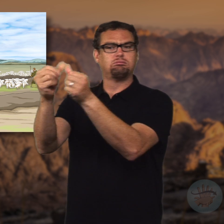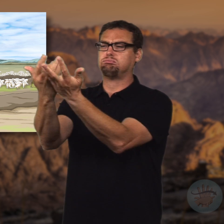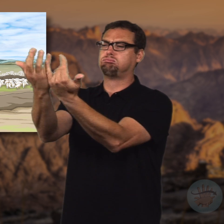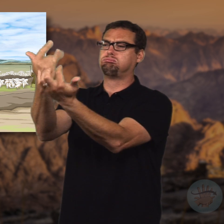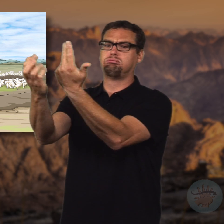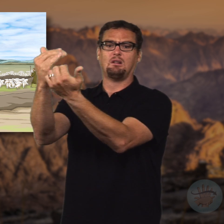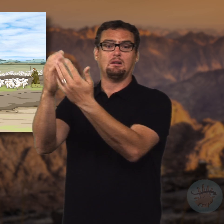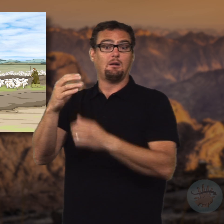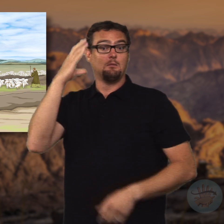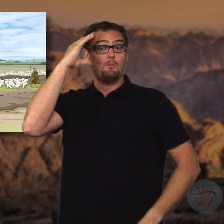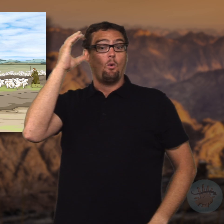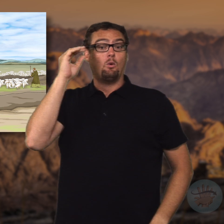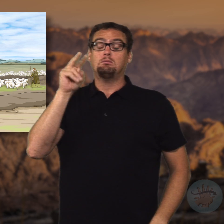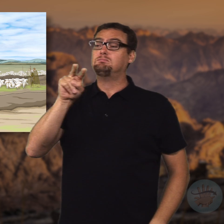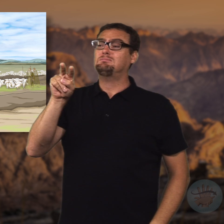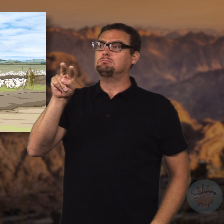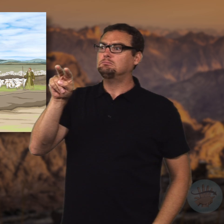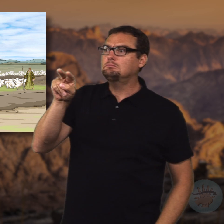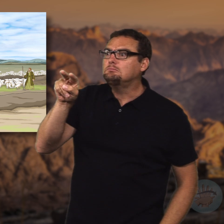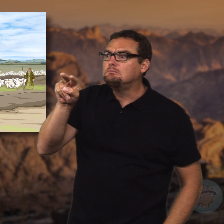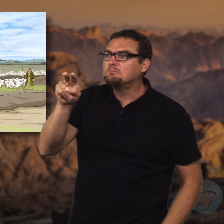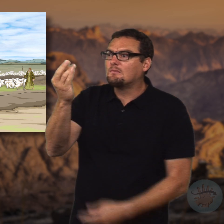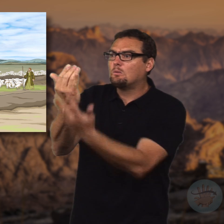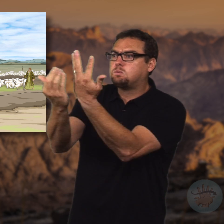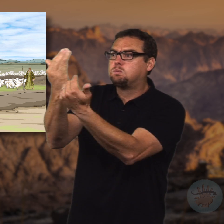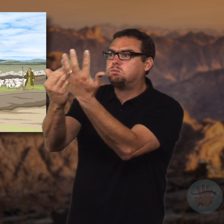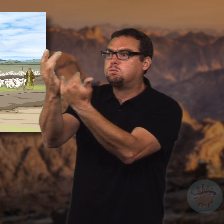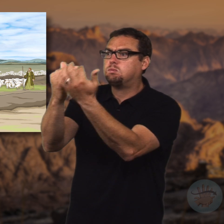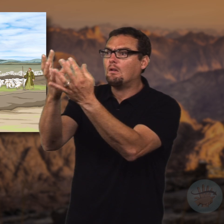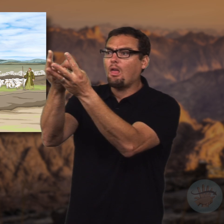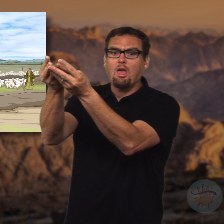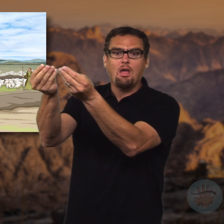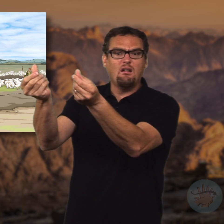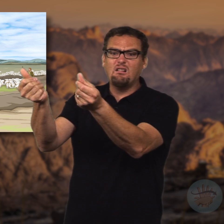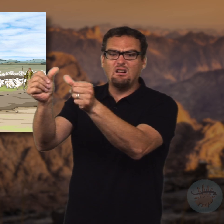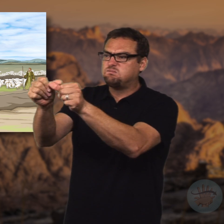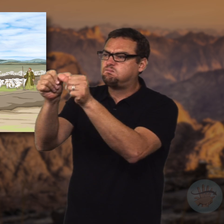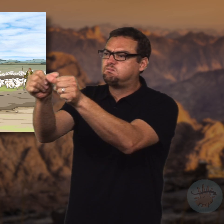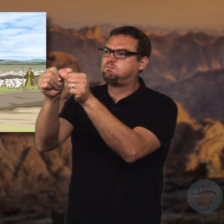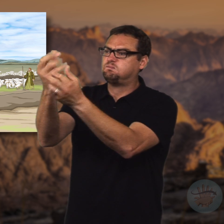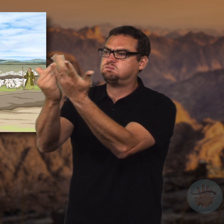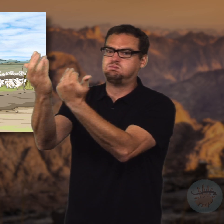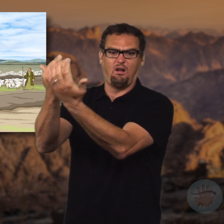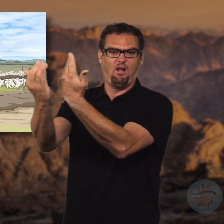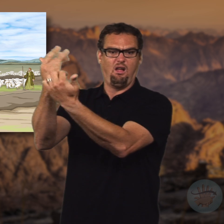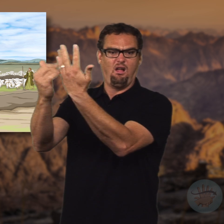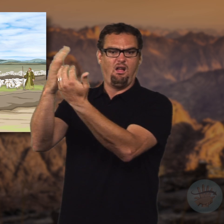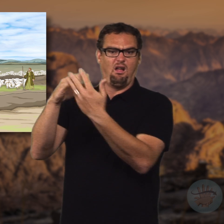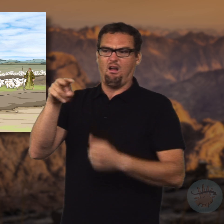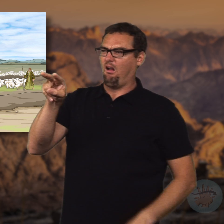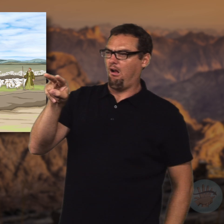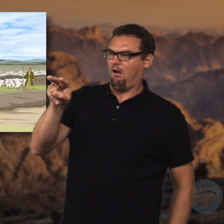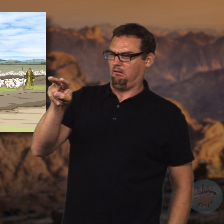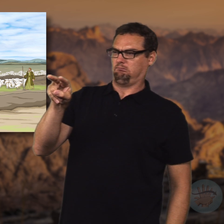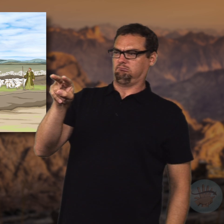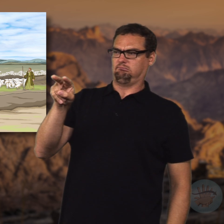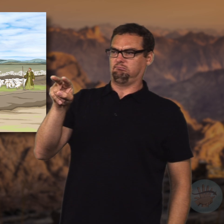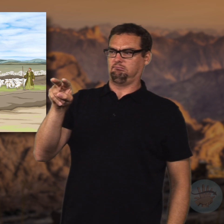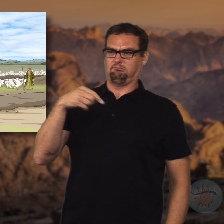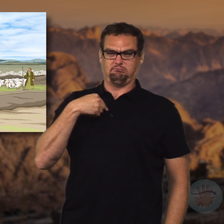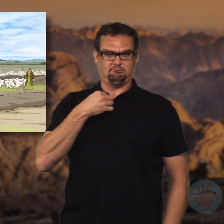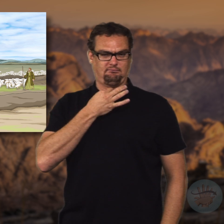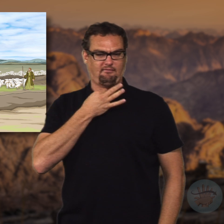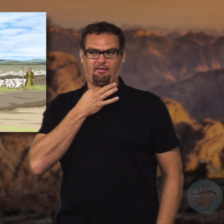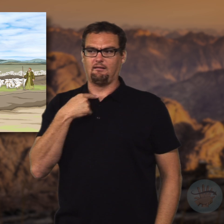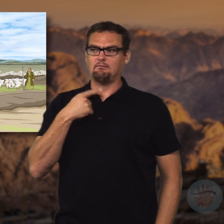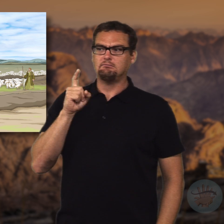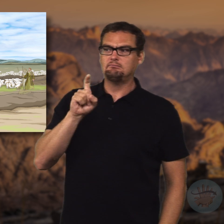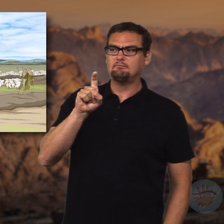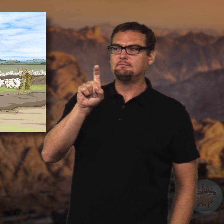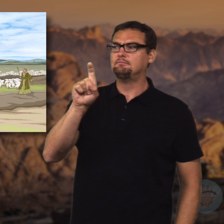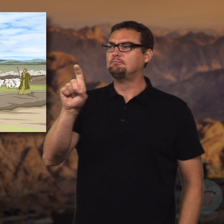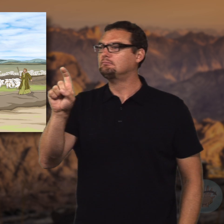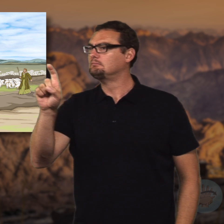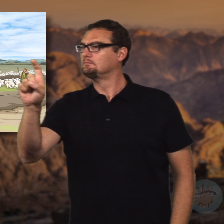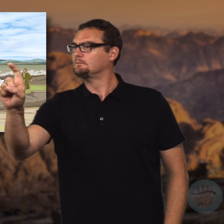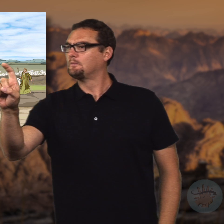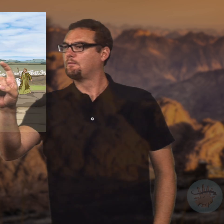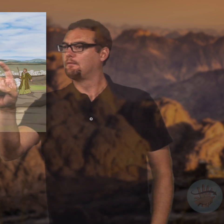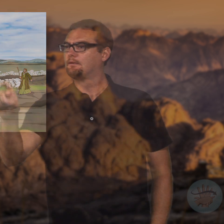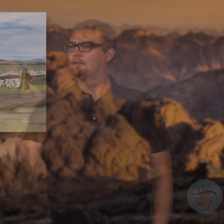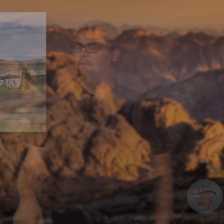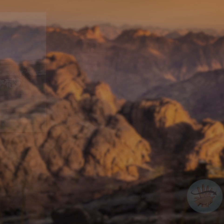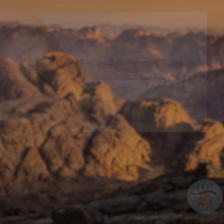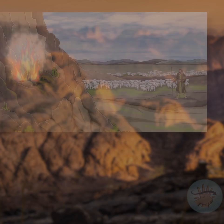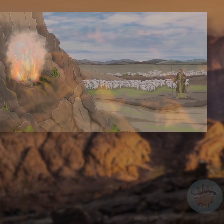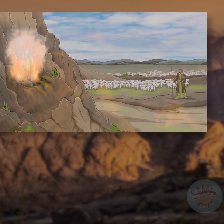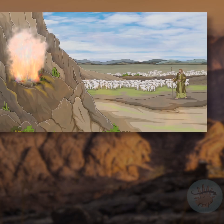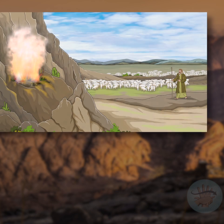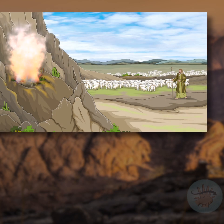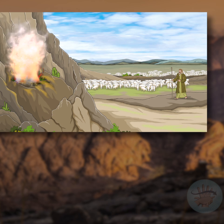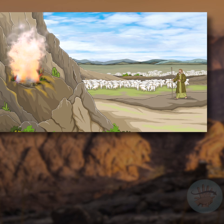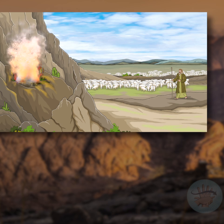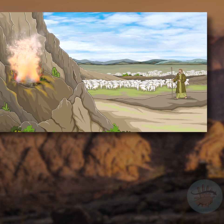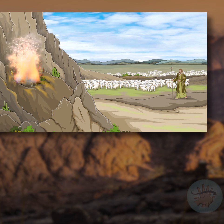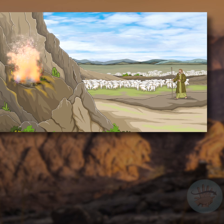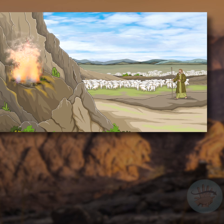So Moses thought, “I must go over and see this marvelous sight. Why is the bush not burning up?”